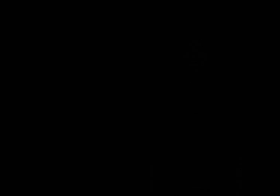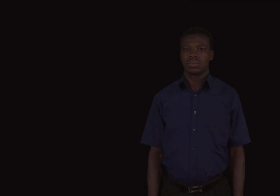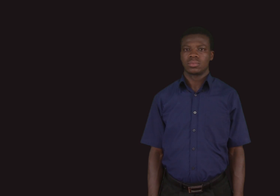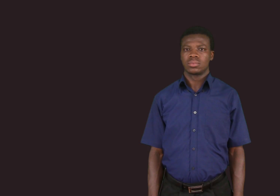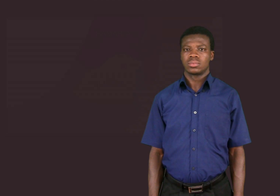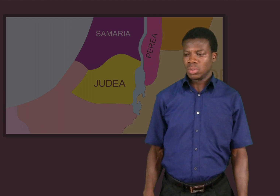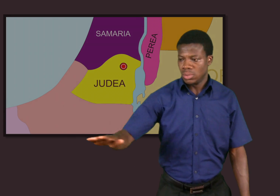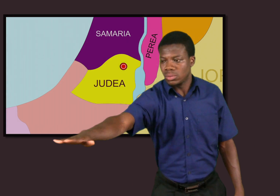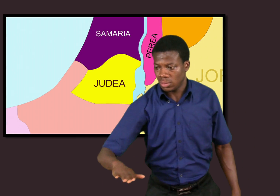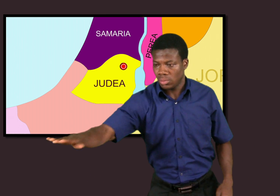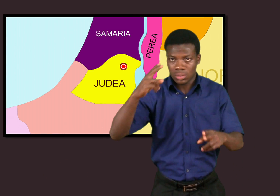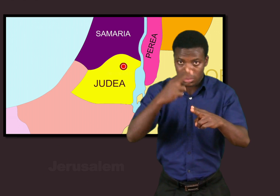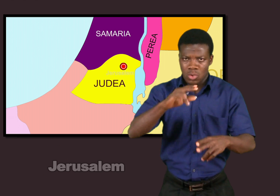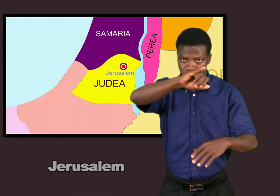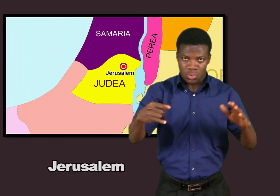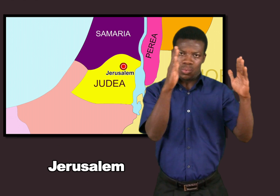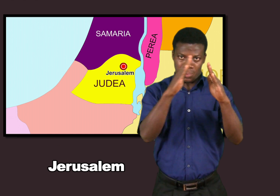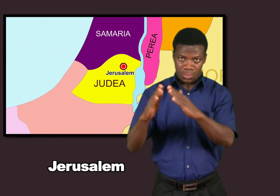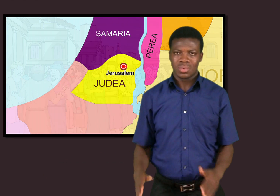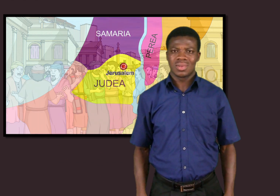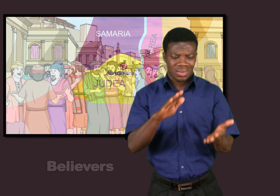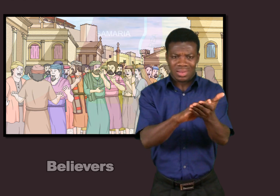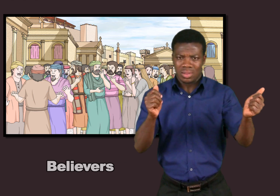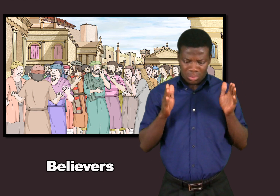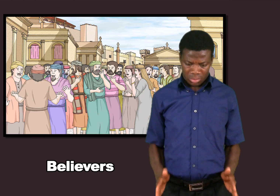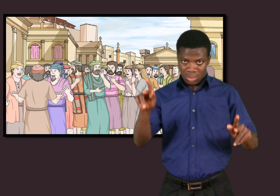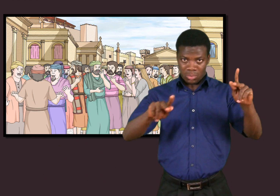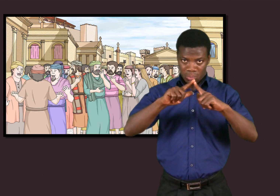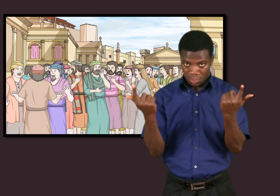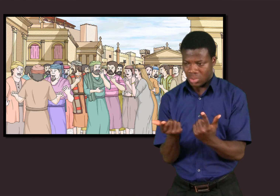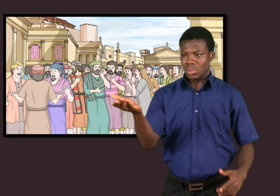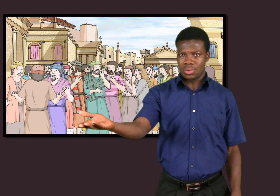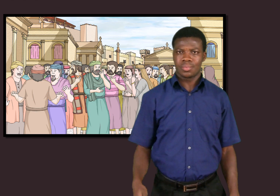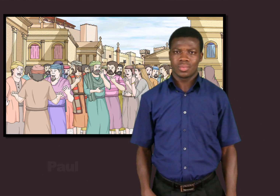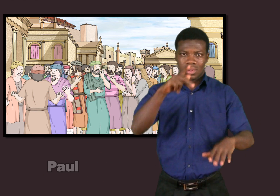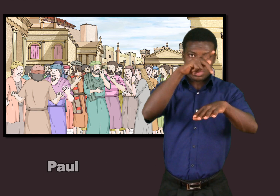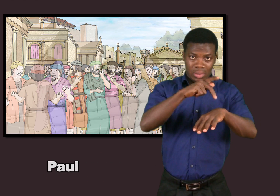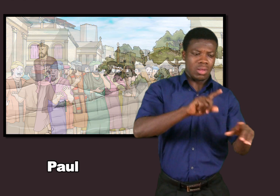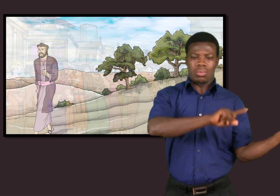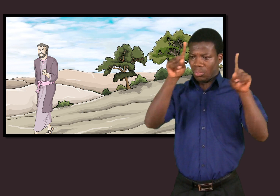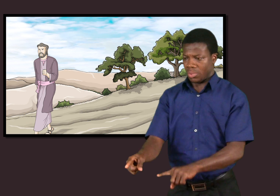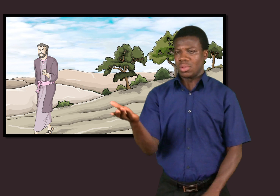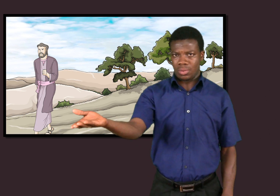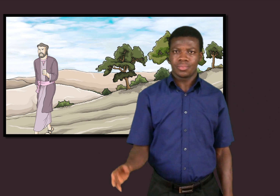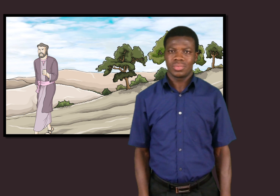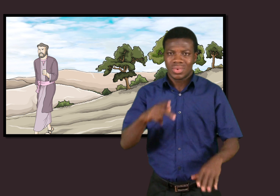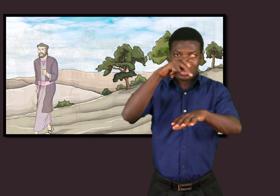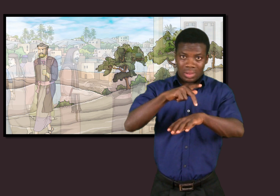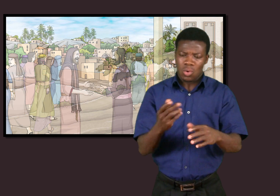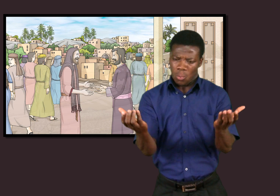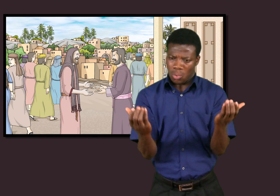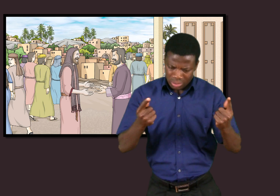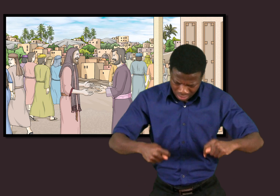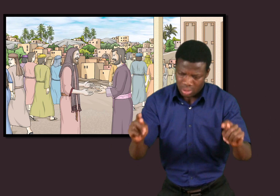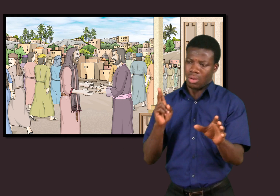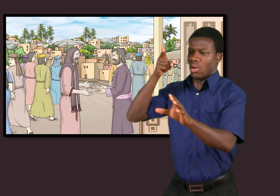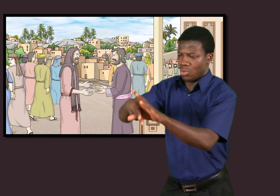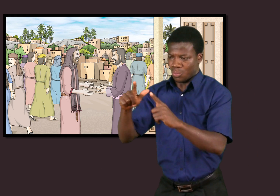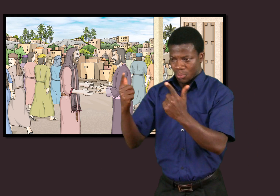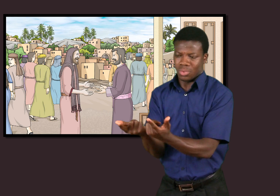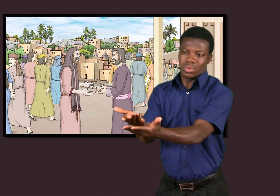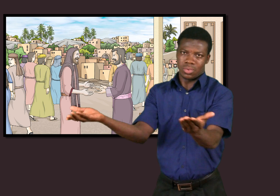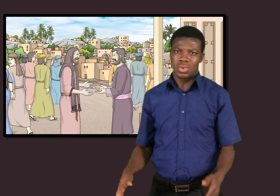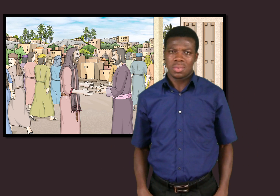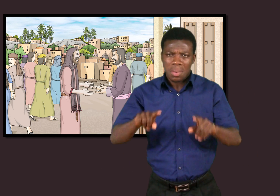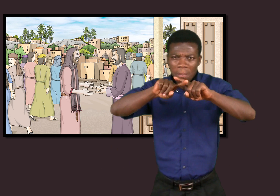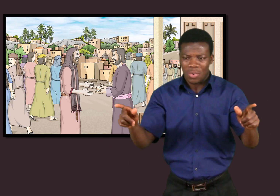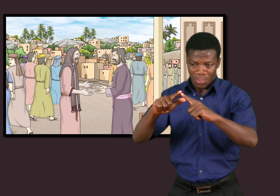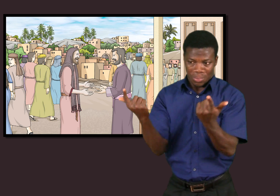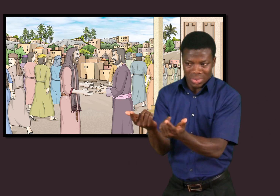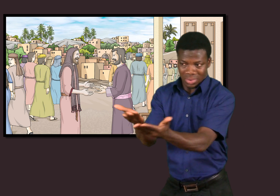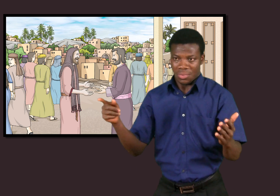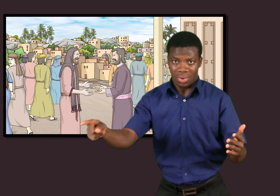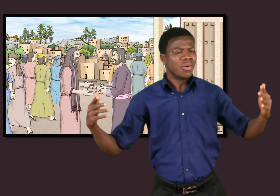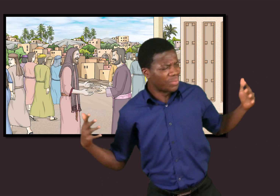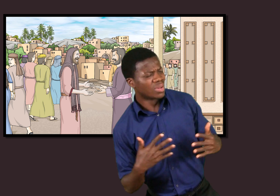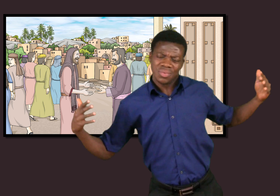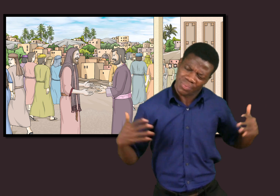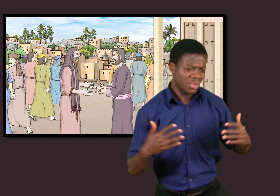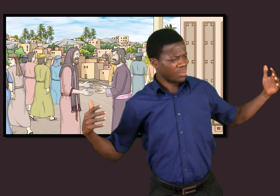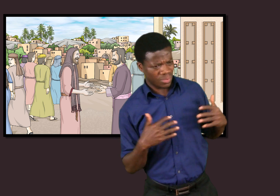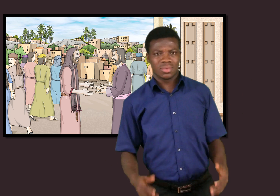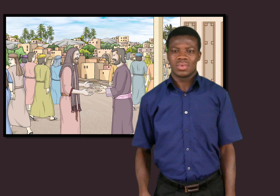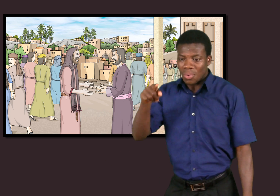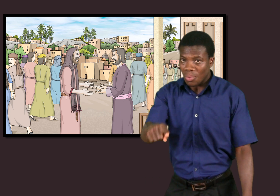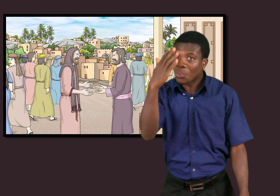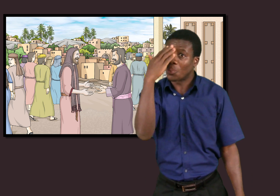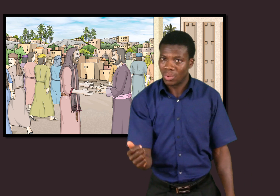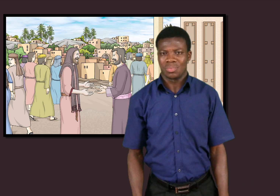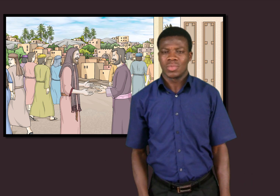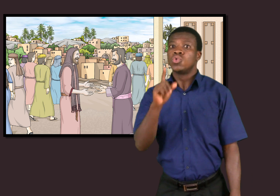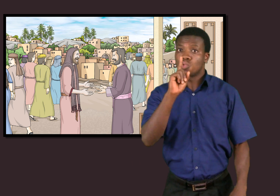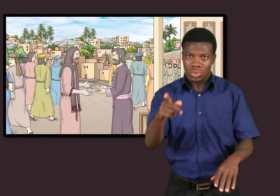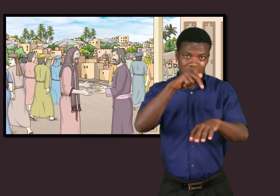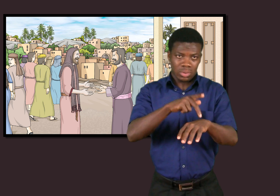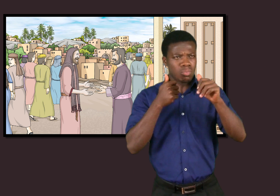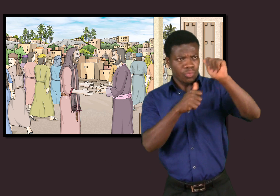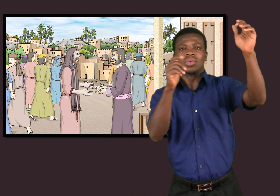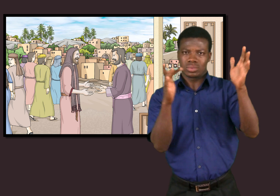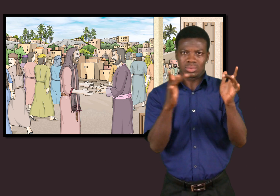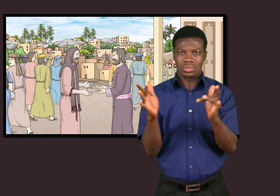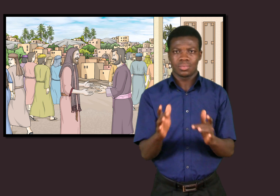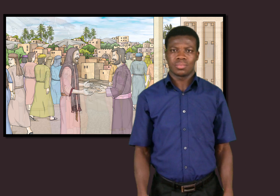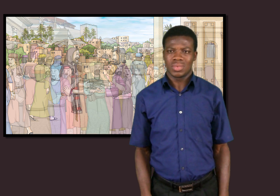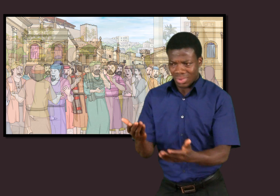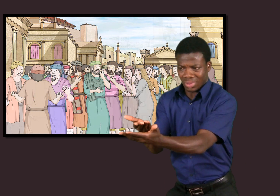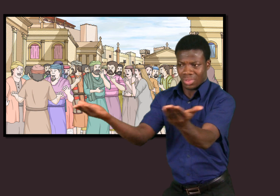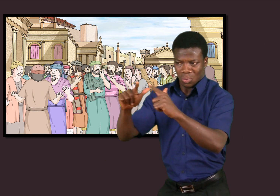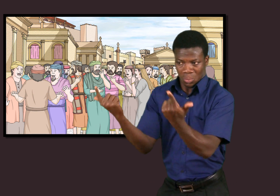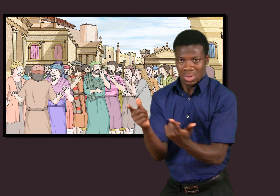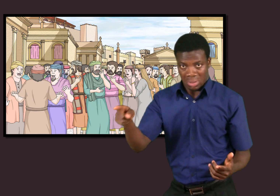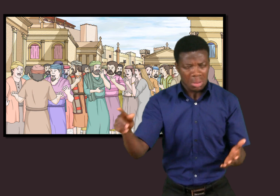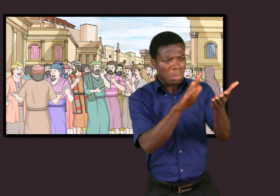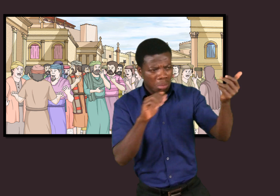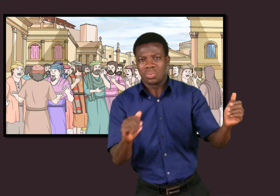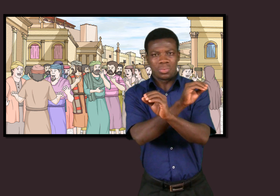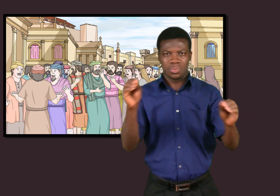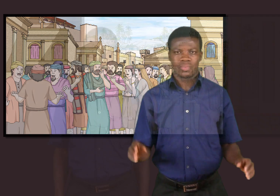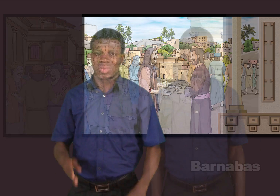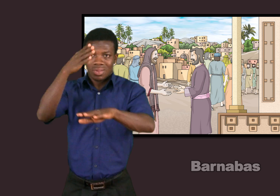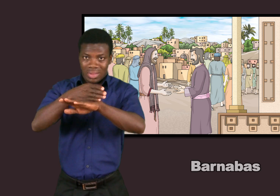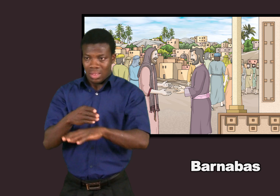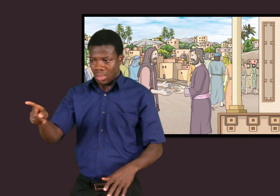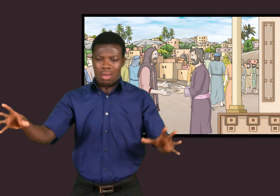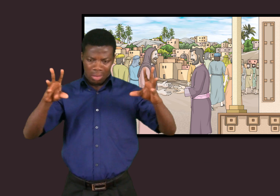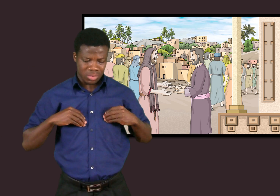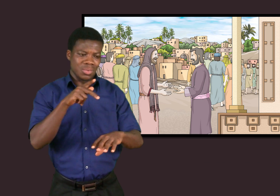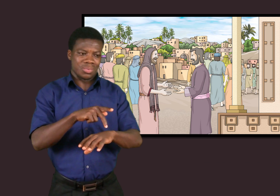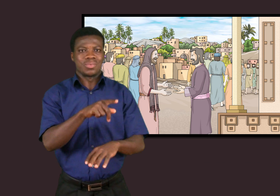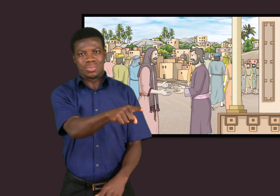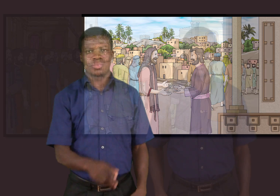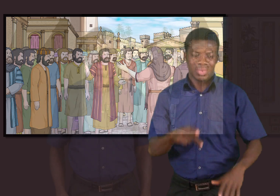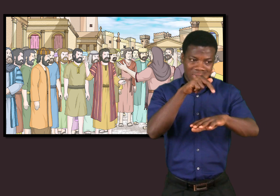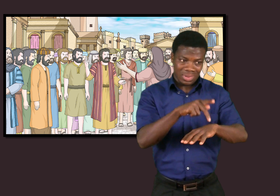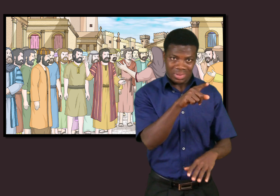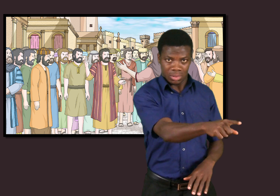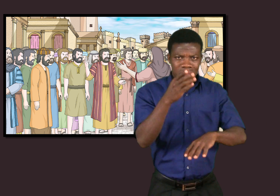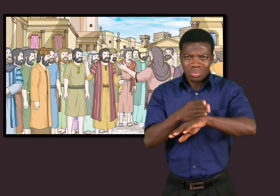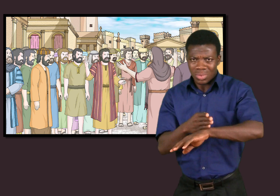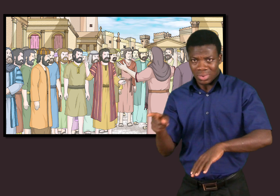When Saul arrived in Jerusalem, he tried to join the disciples, but they were all afraid of him, not believing that he was a disciple.